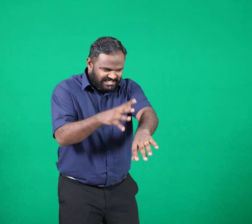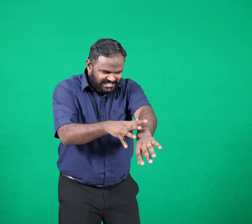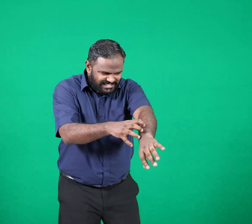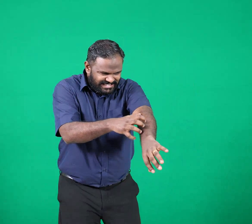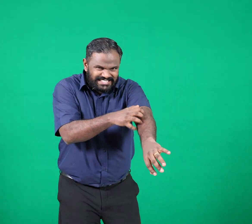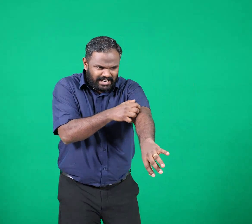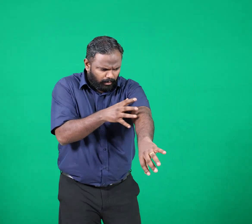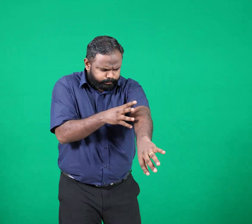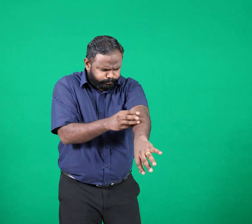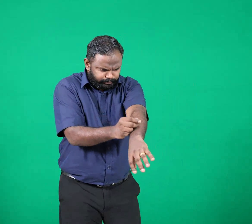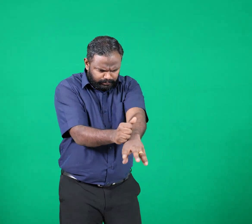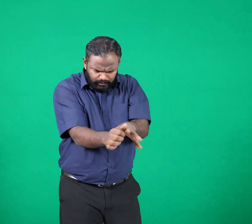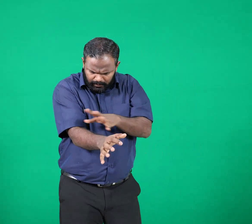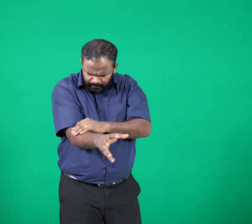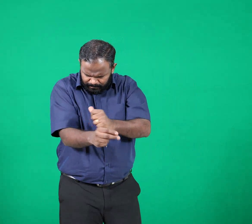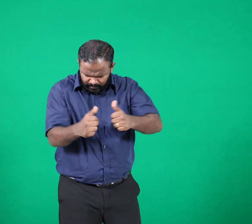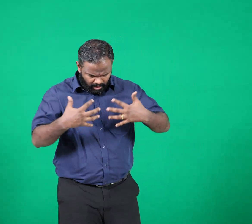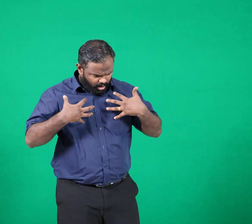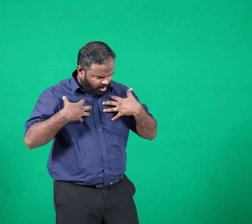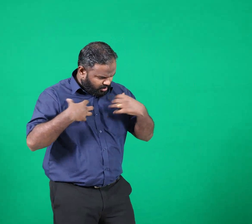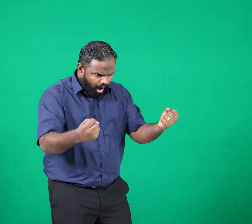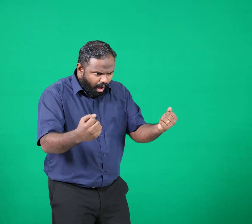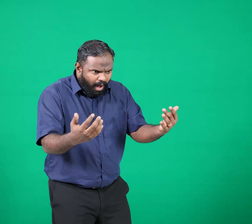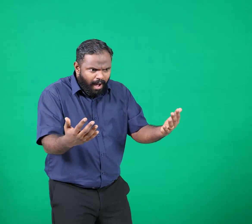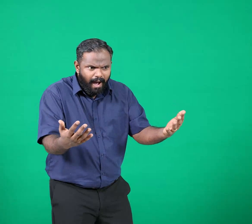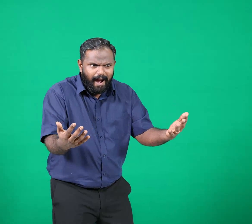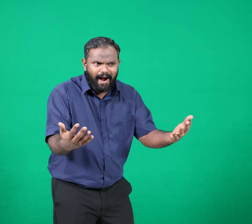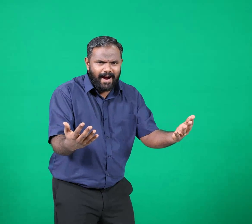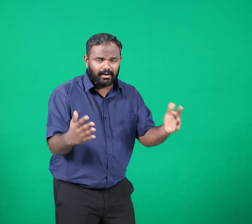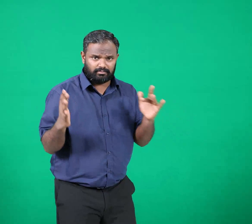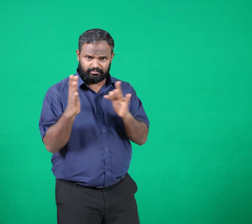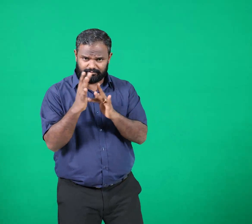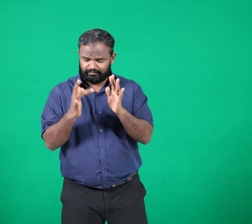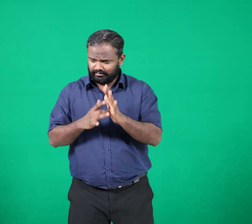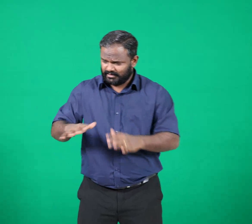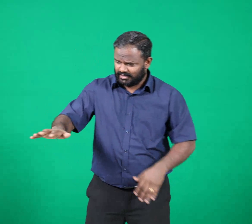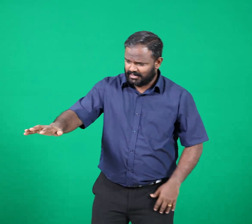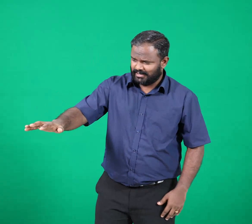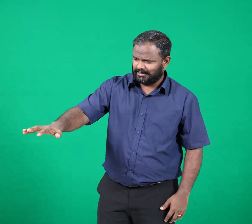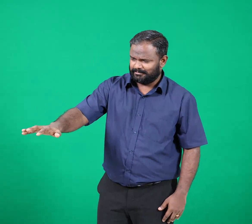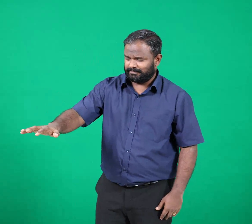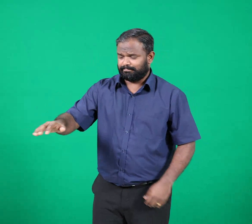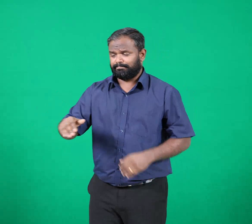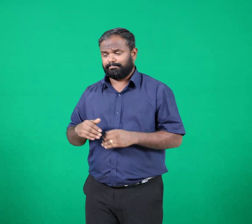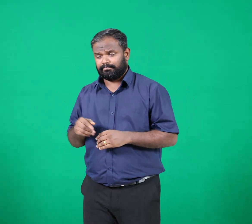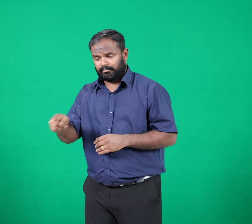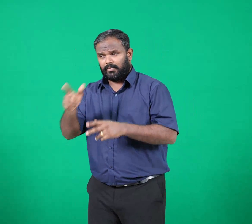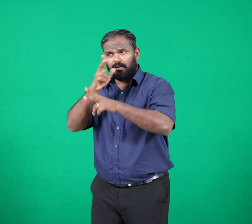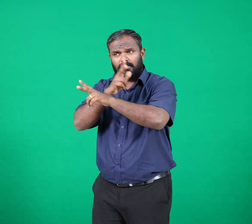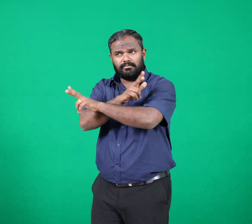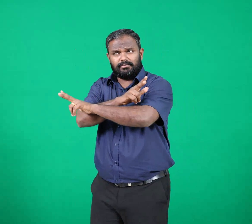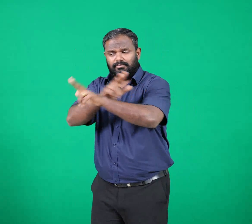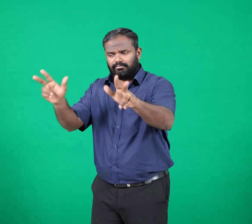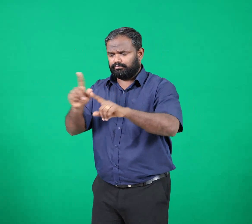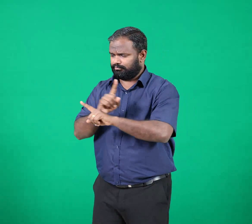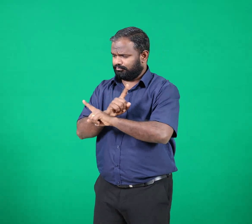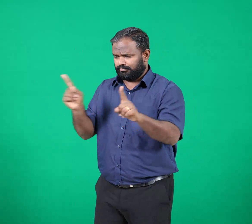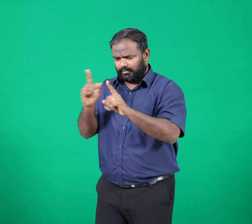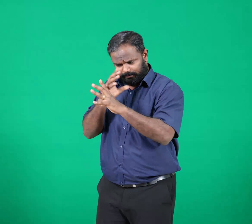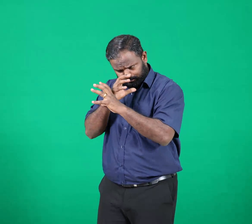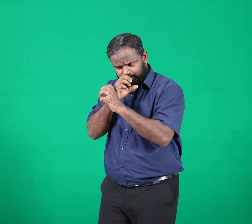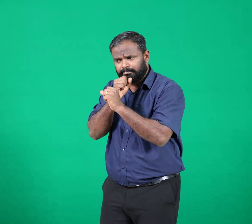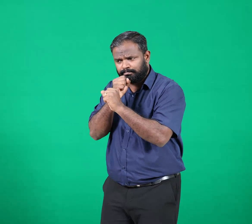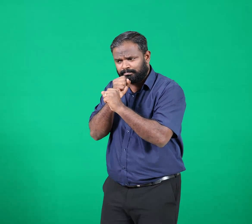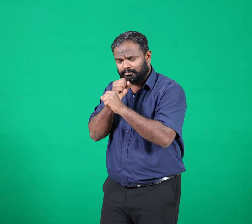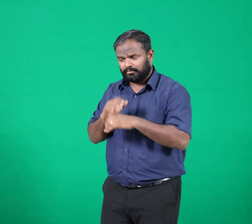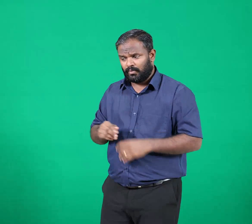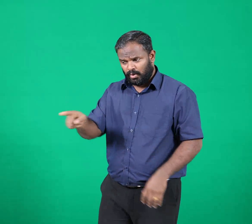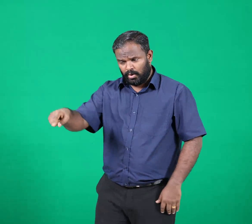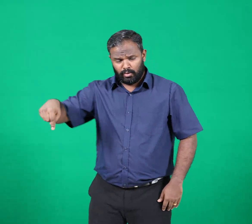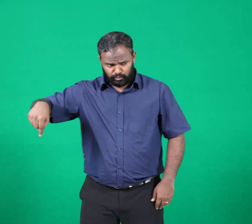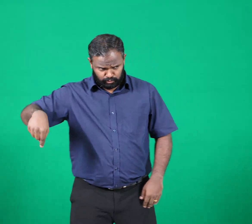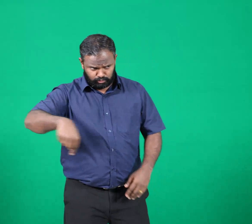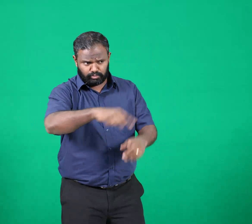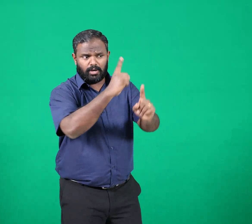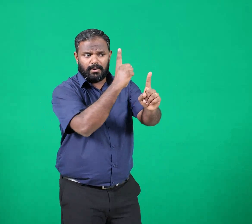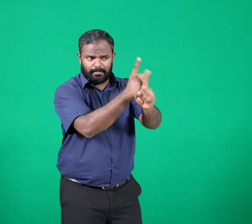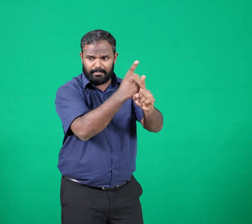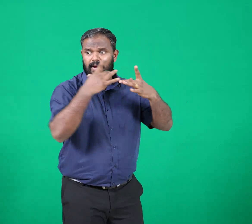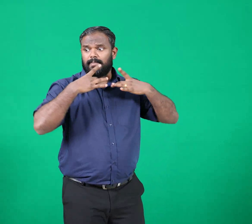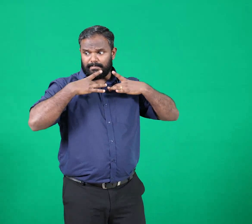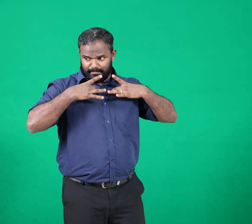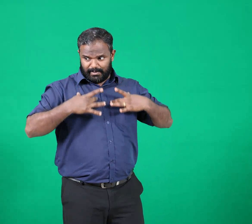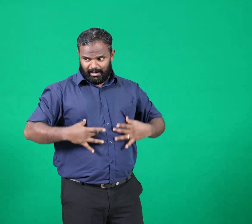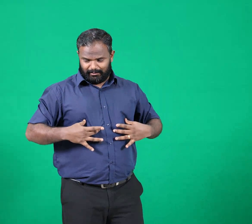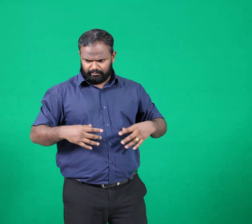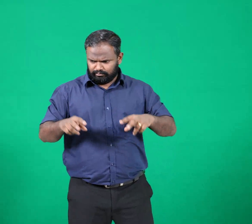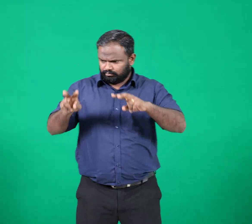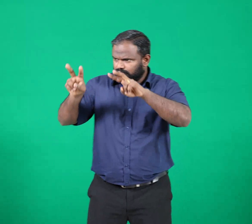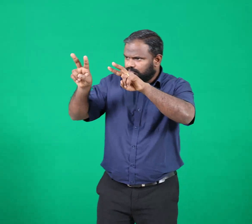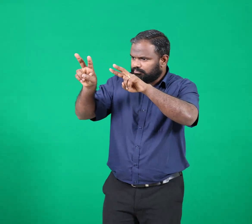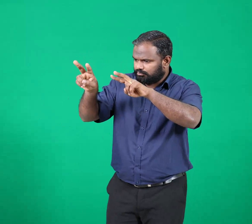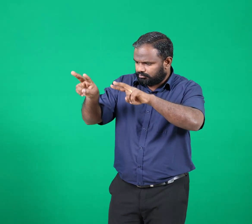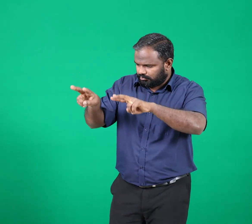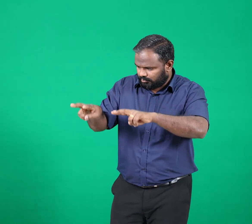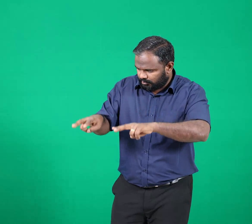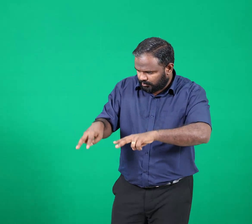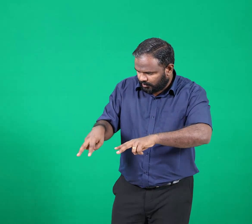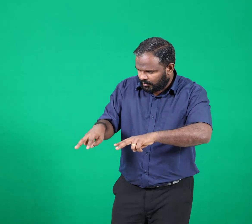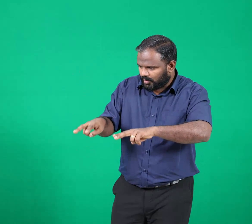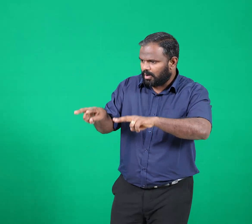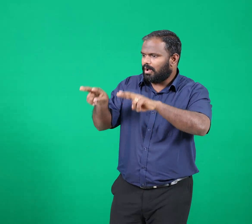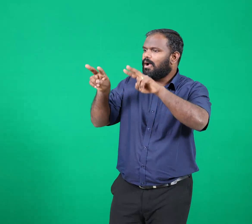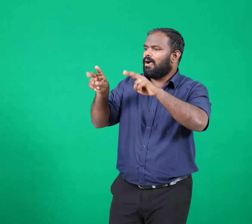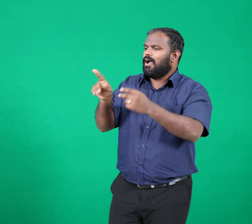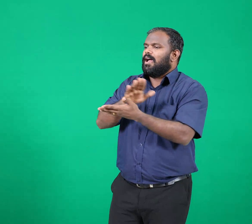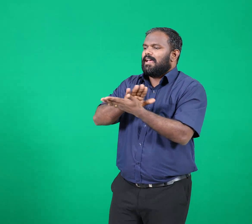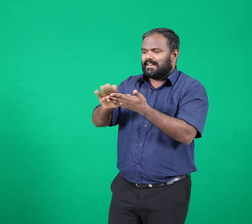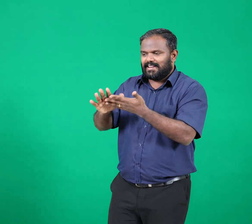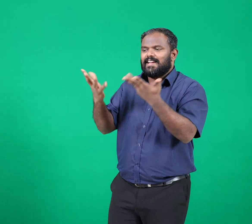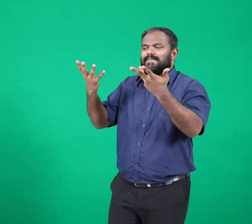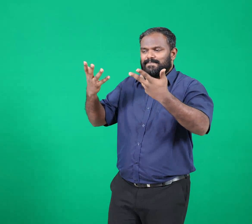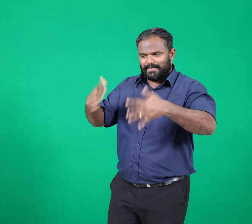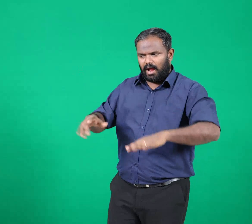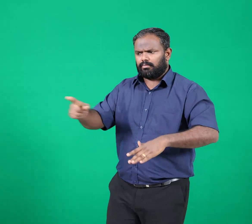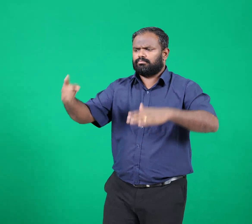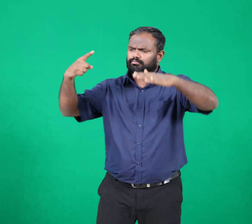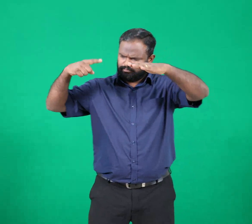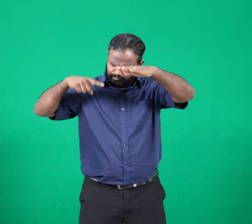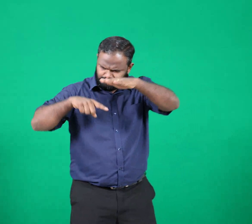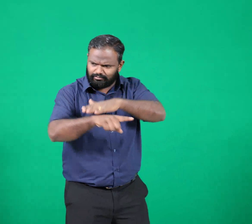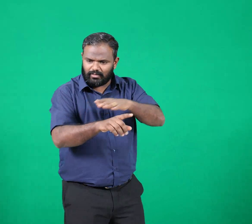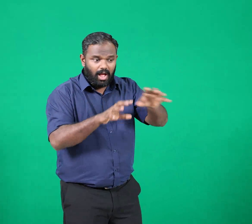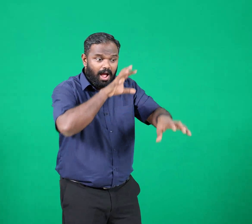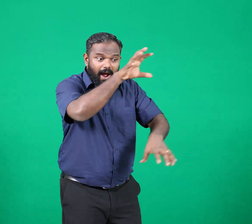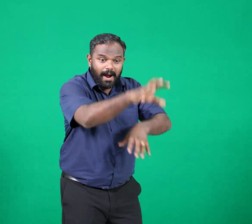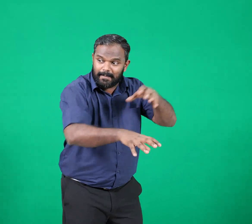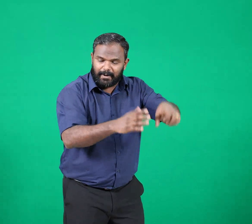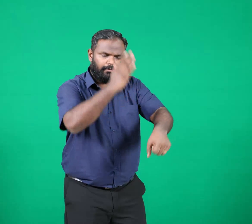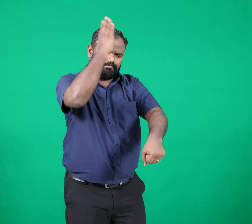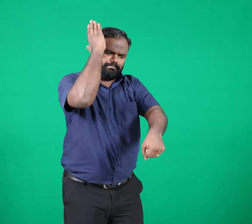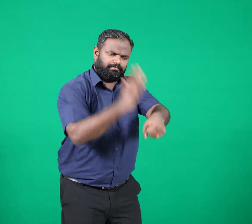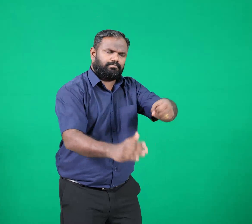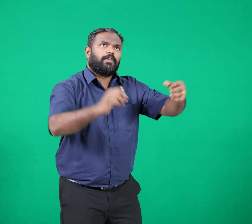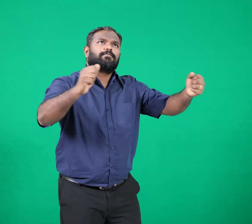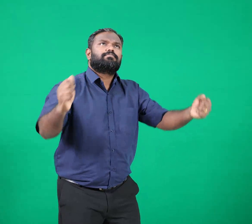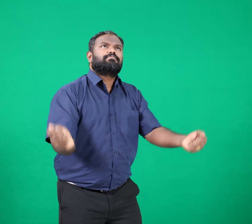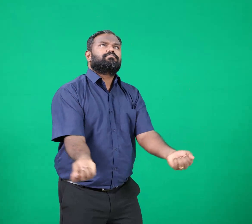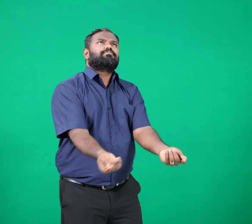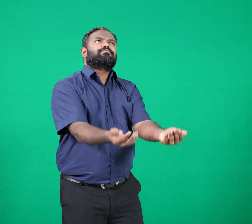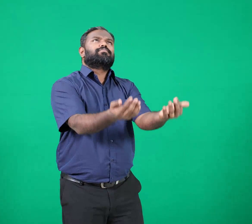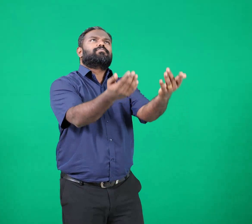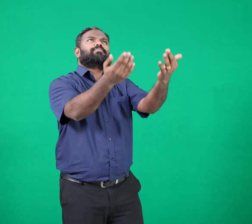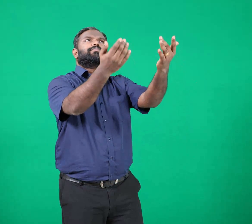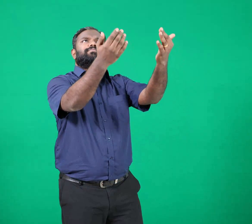And immediately the leprosy left him. "Do not tell anyone," Jesus instructed him.